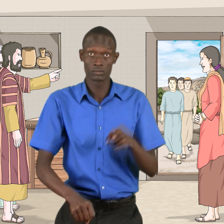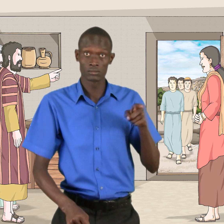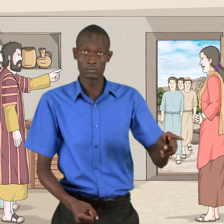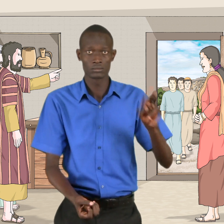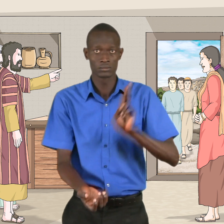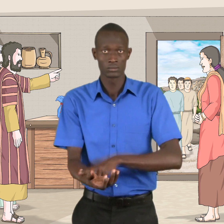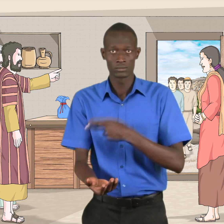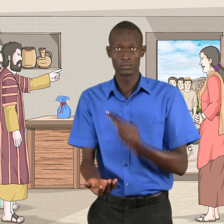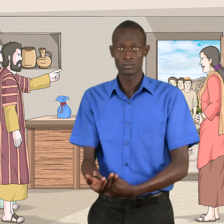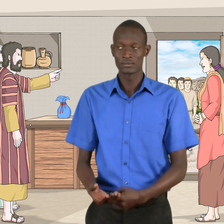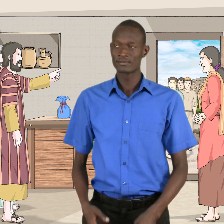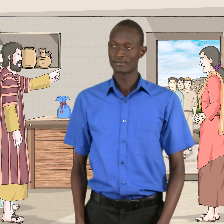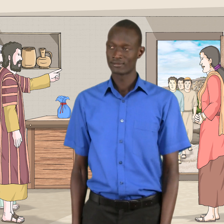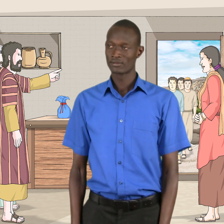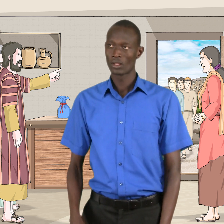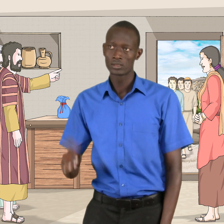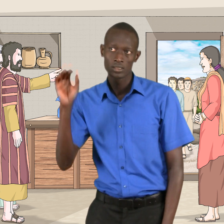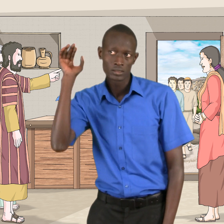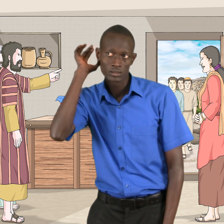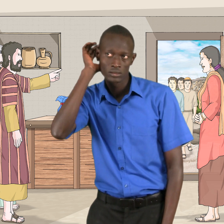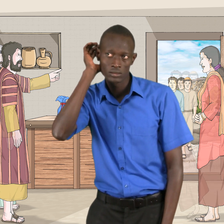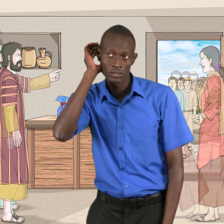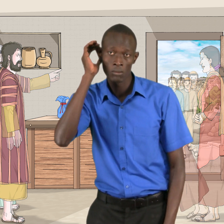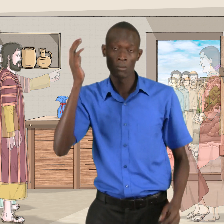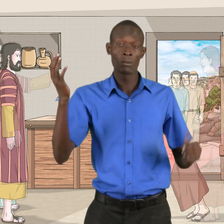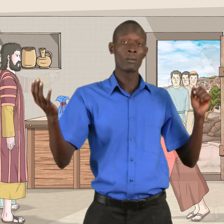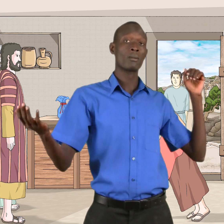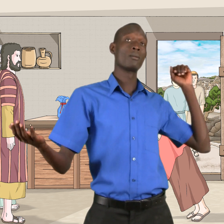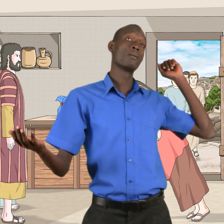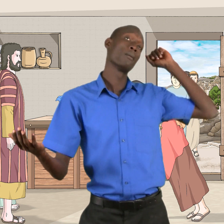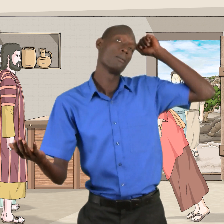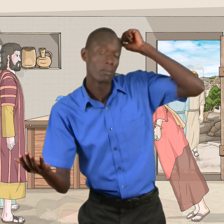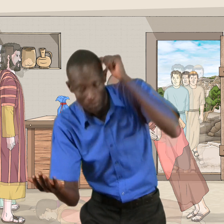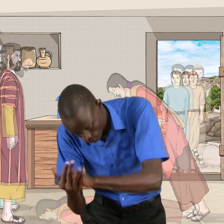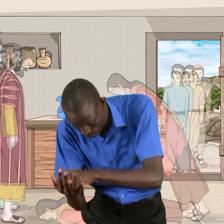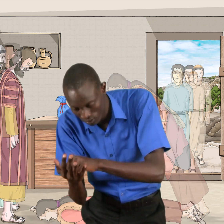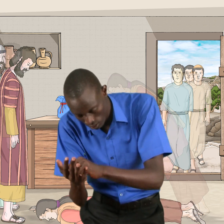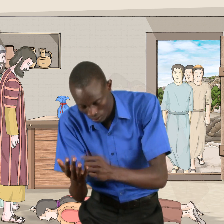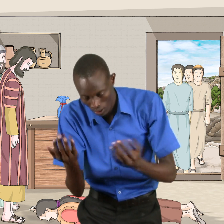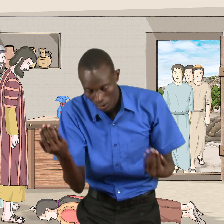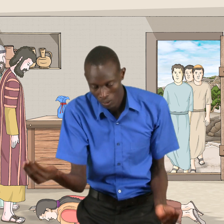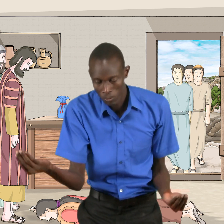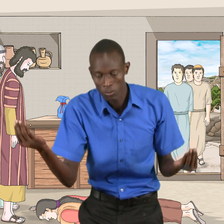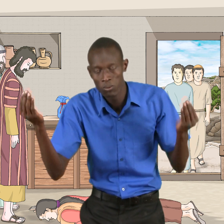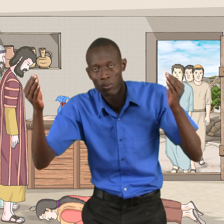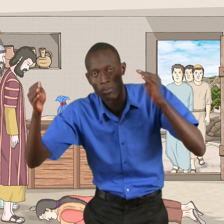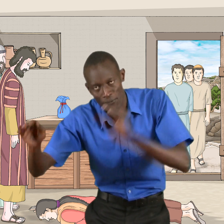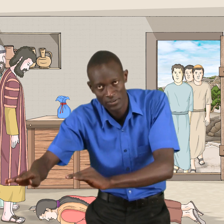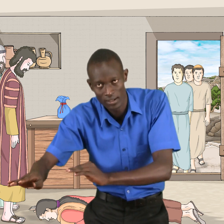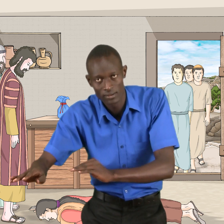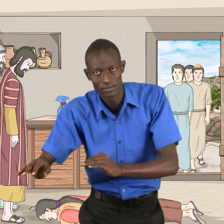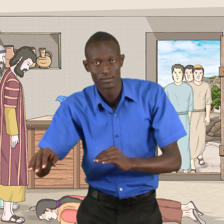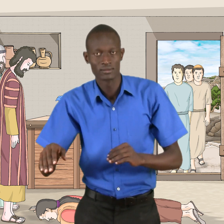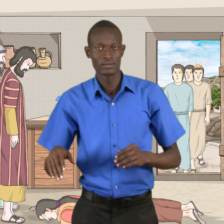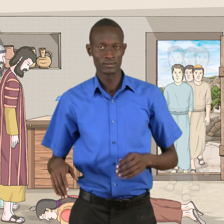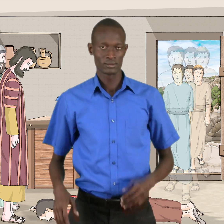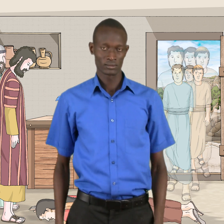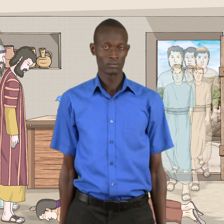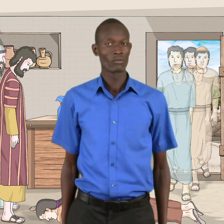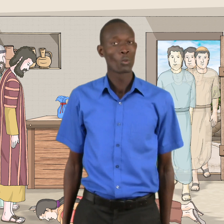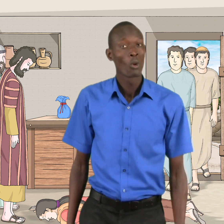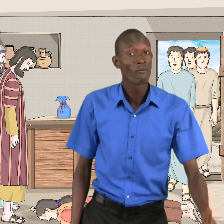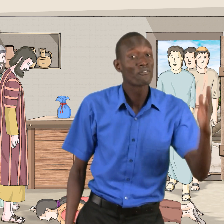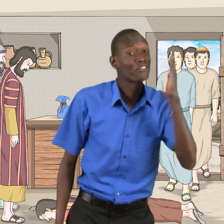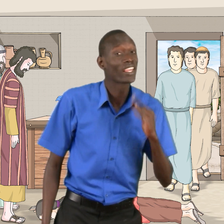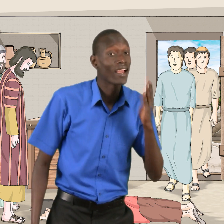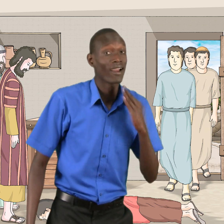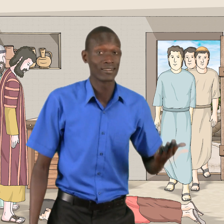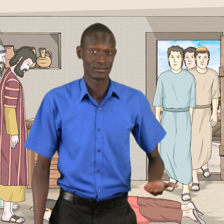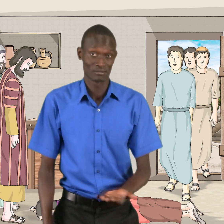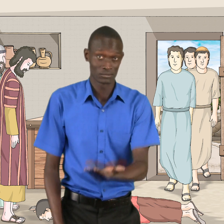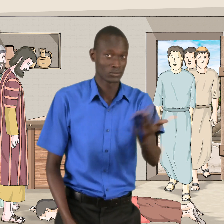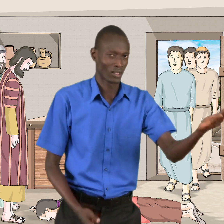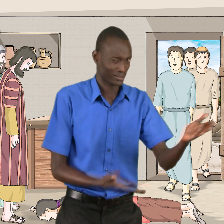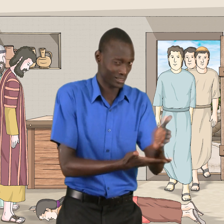At that instant she fell down at his feet and died.